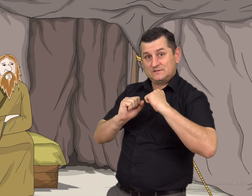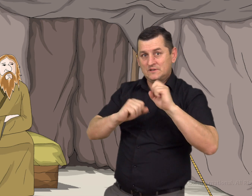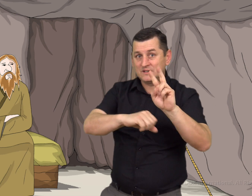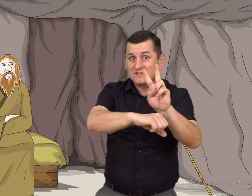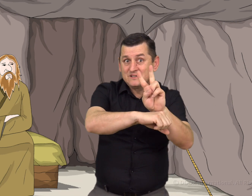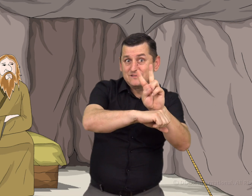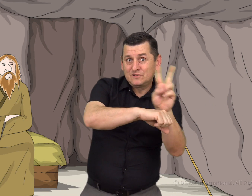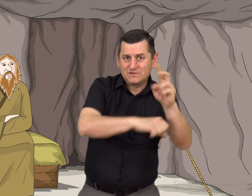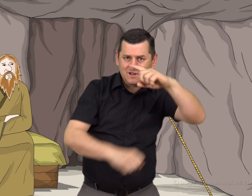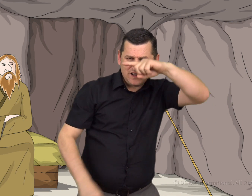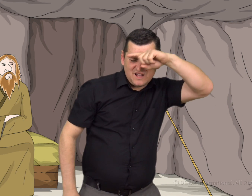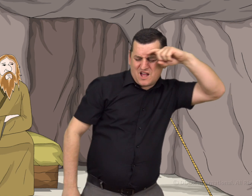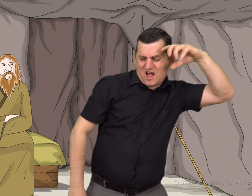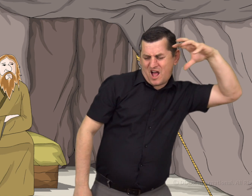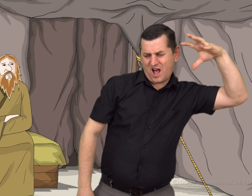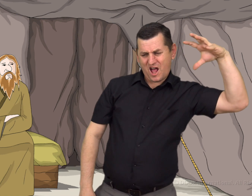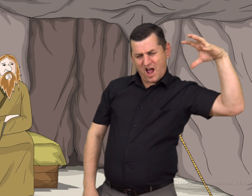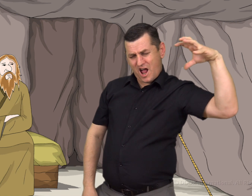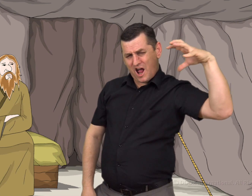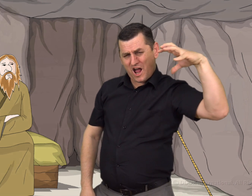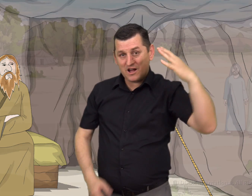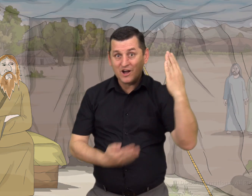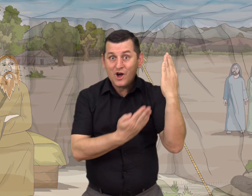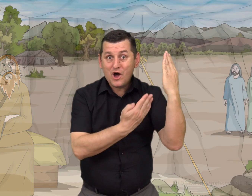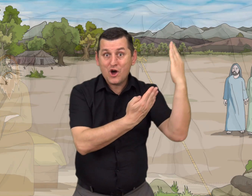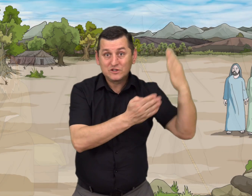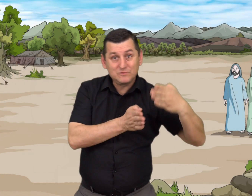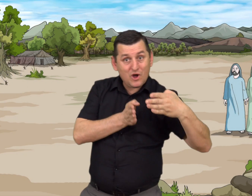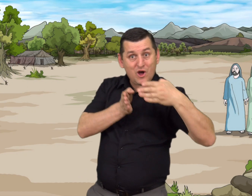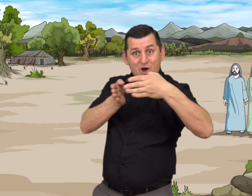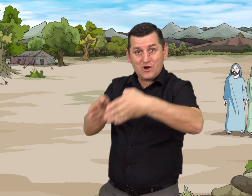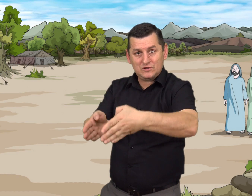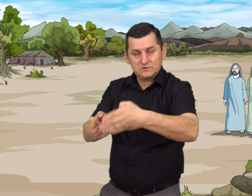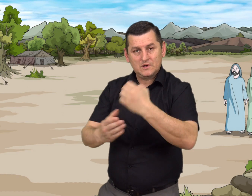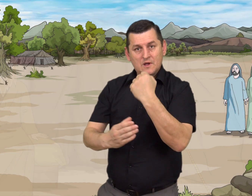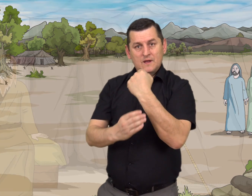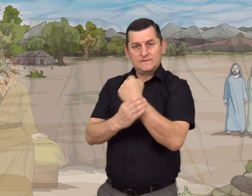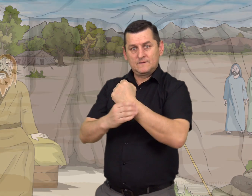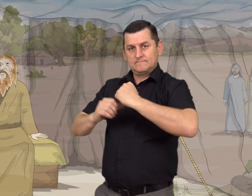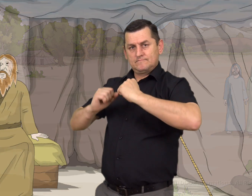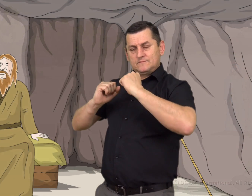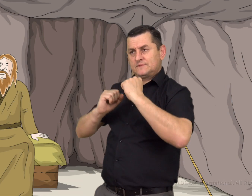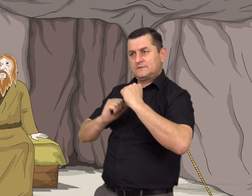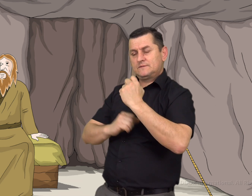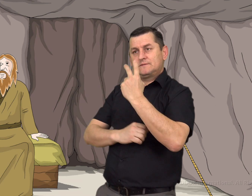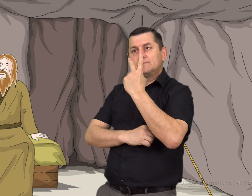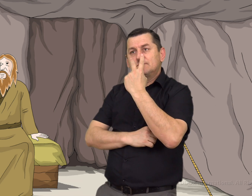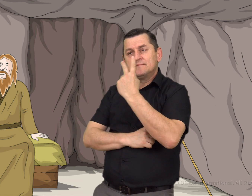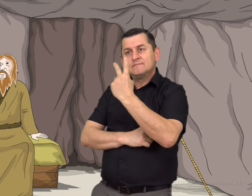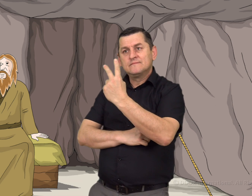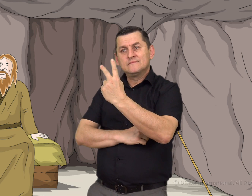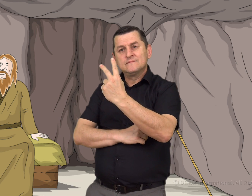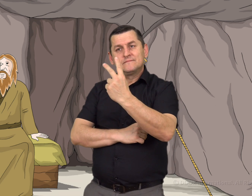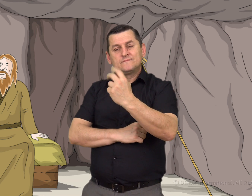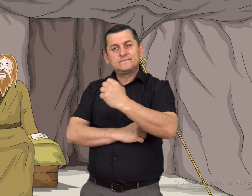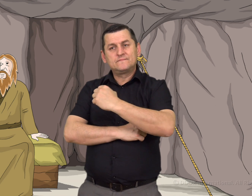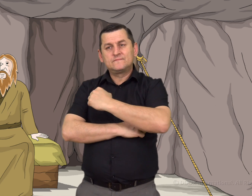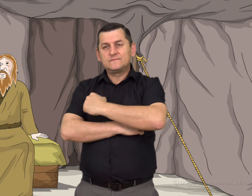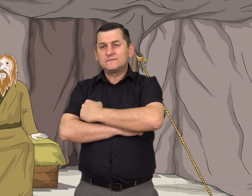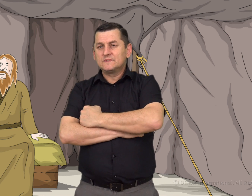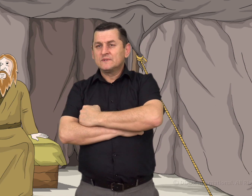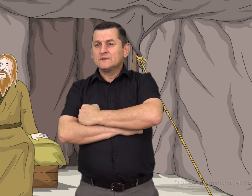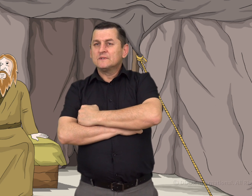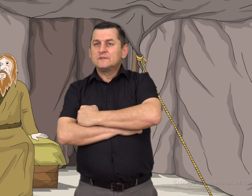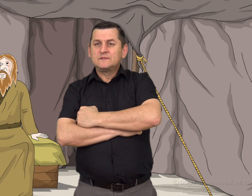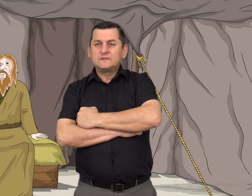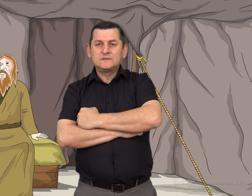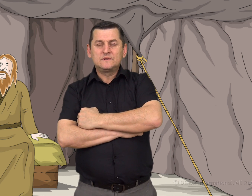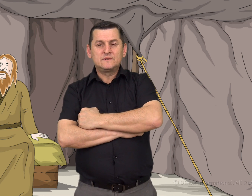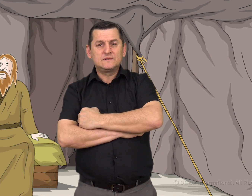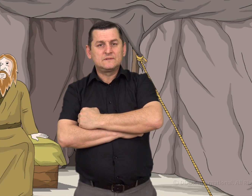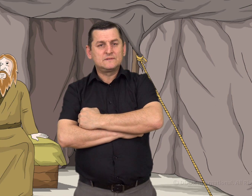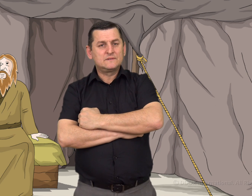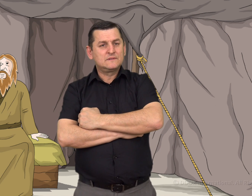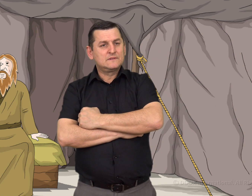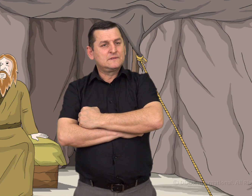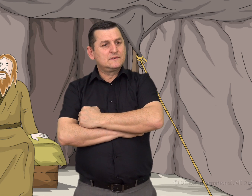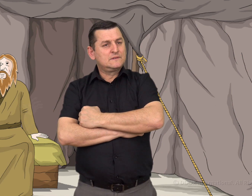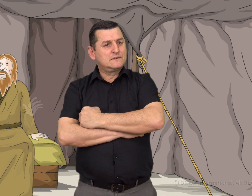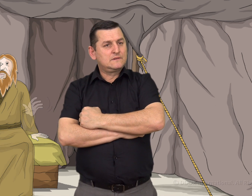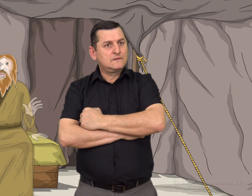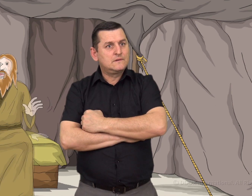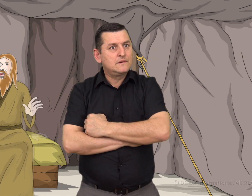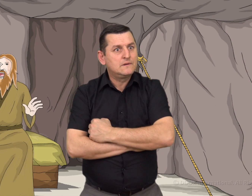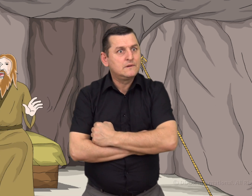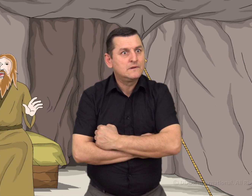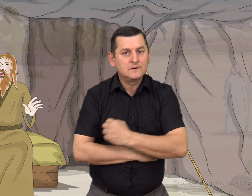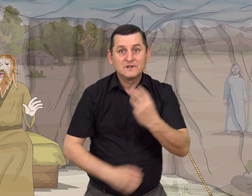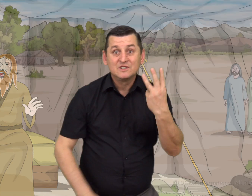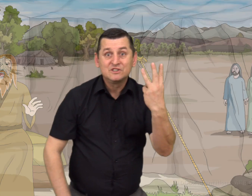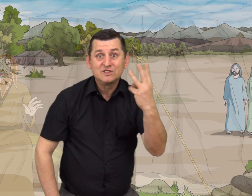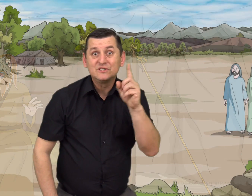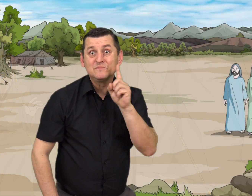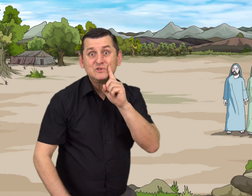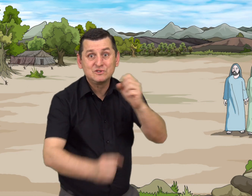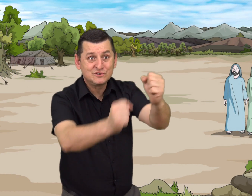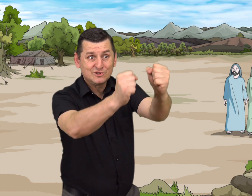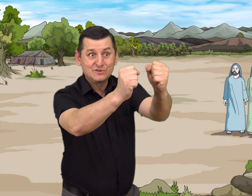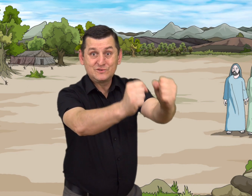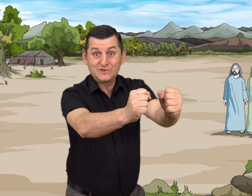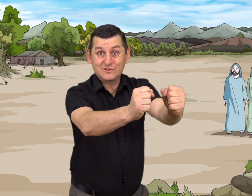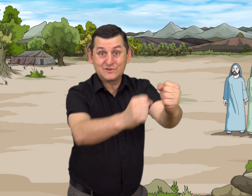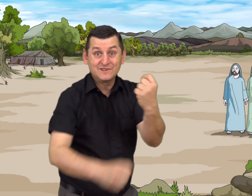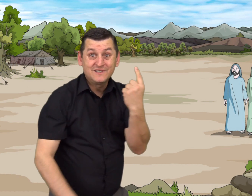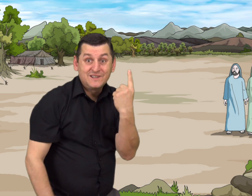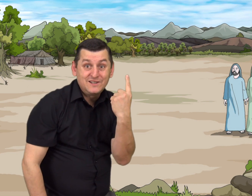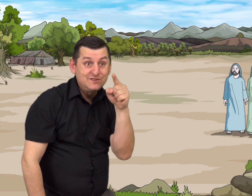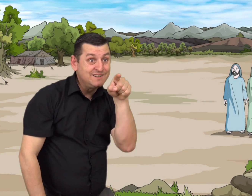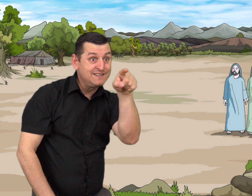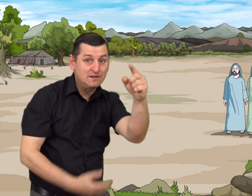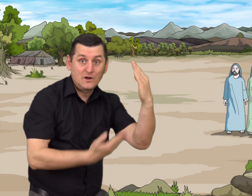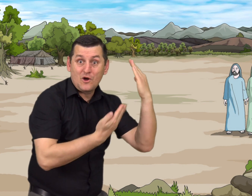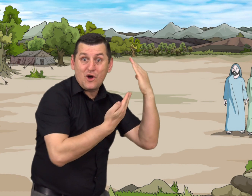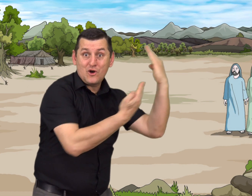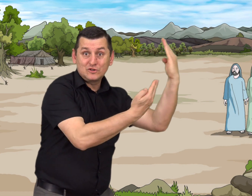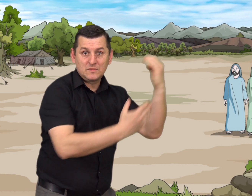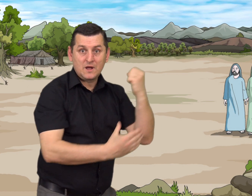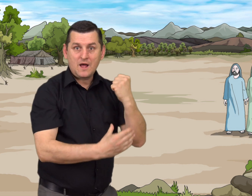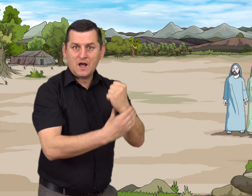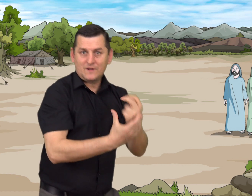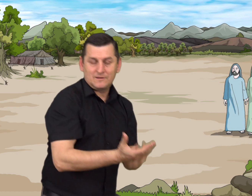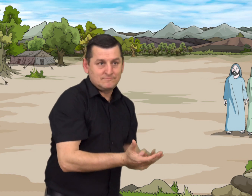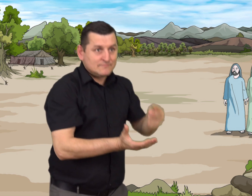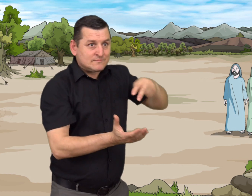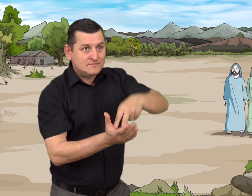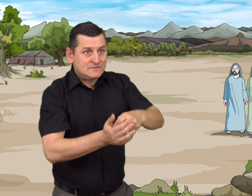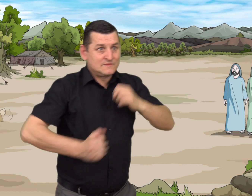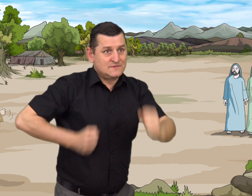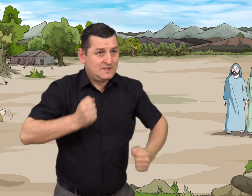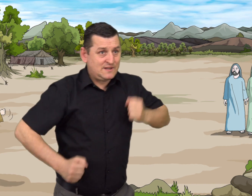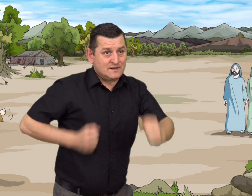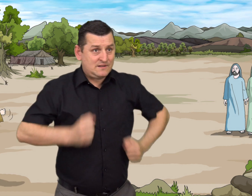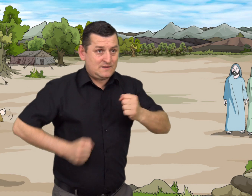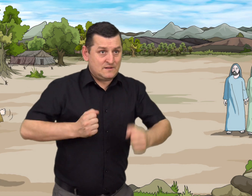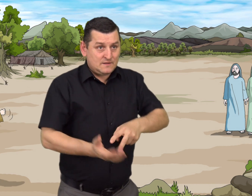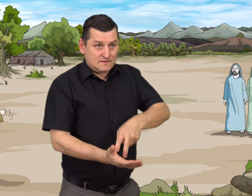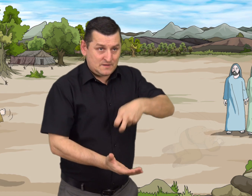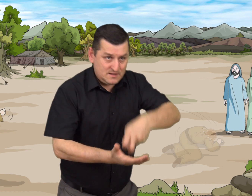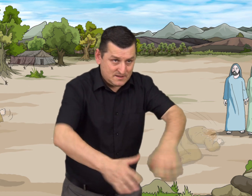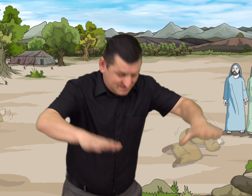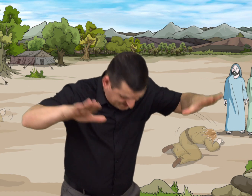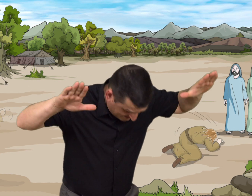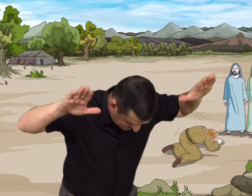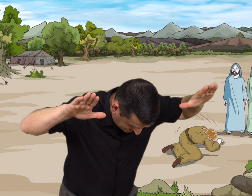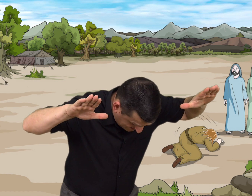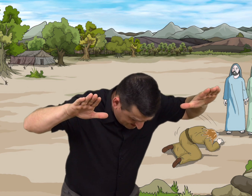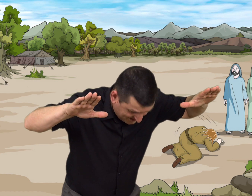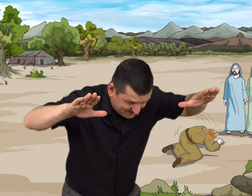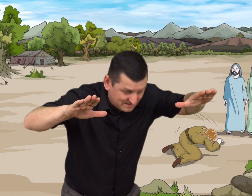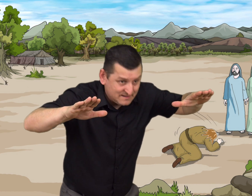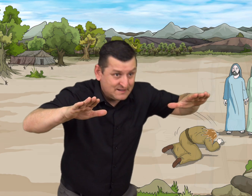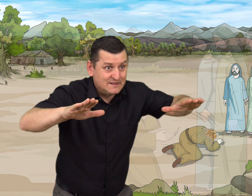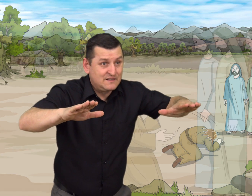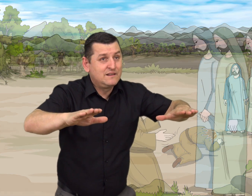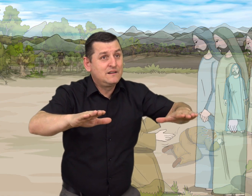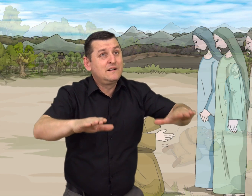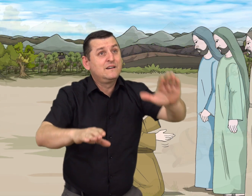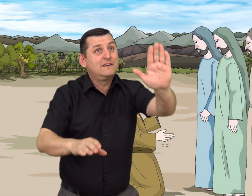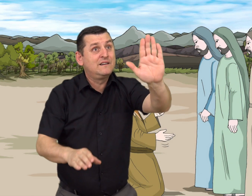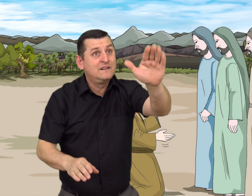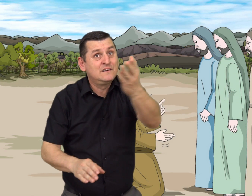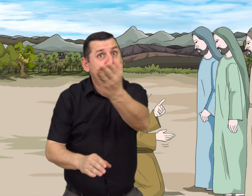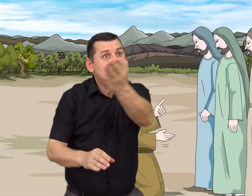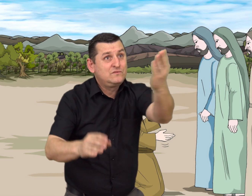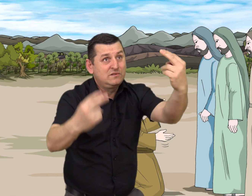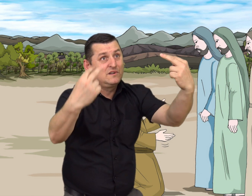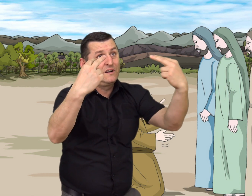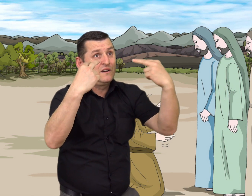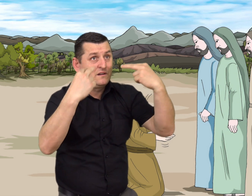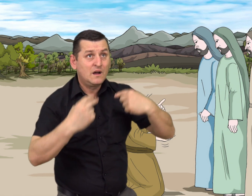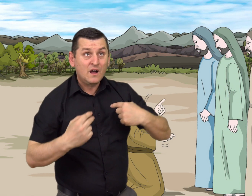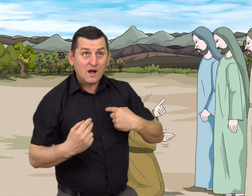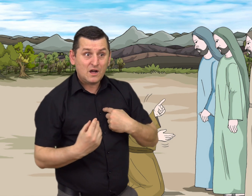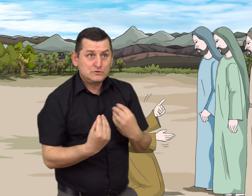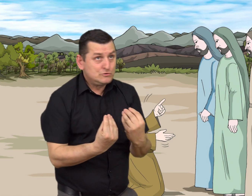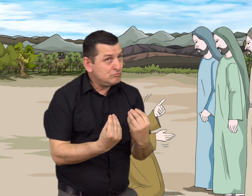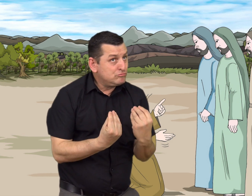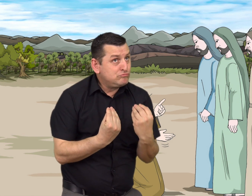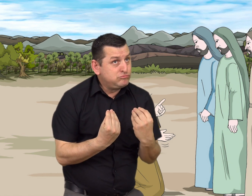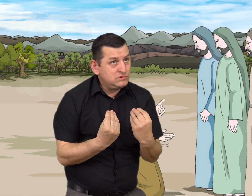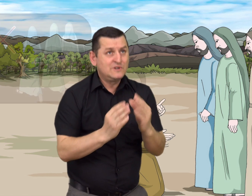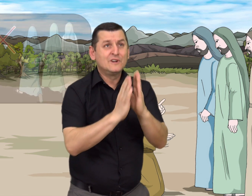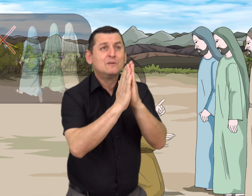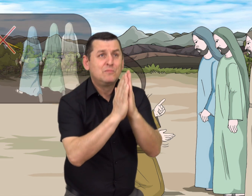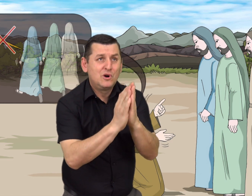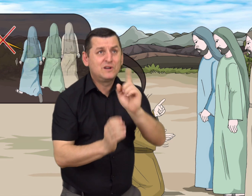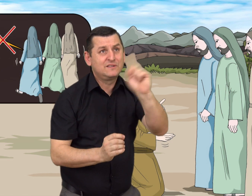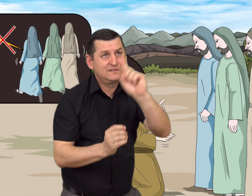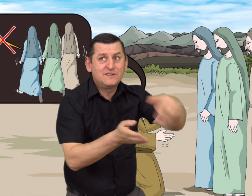And Abraham looked up and saw three men standing nearby. When he saw them, he ran from the entrance of his tent to meet them and bowed low to the ground.